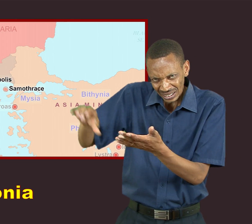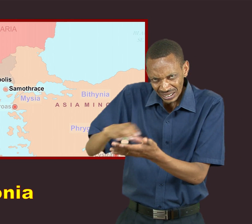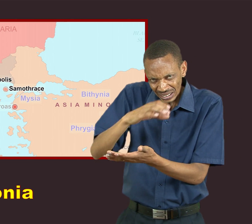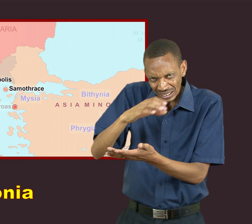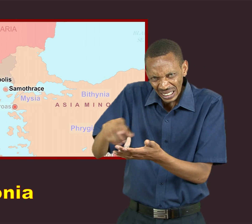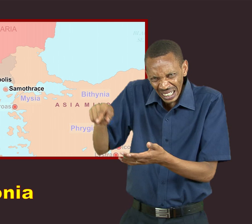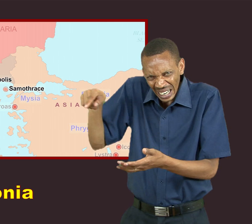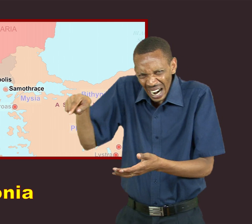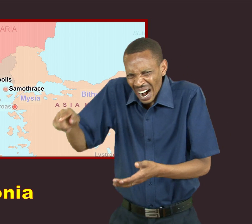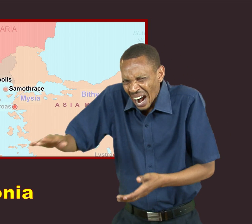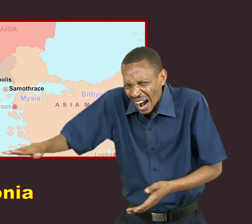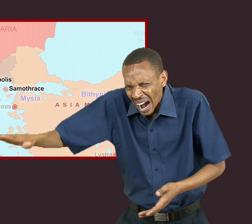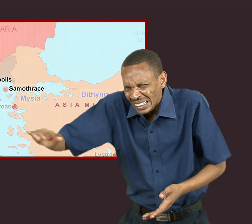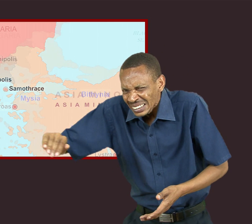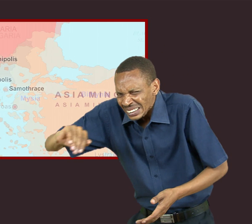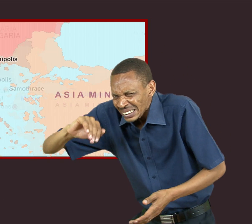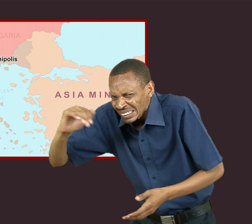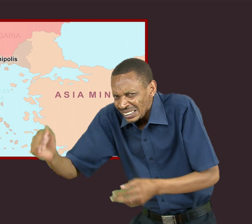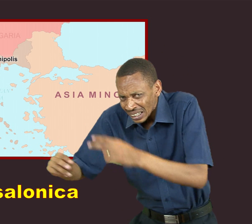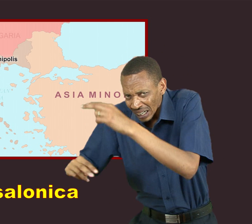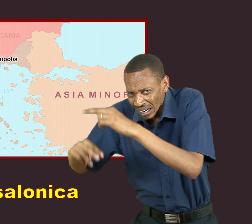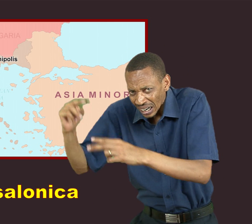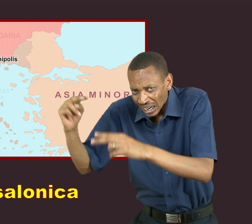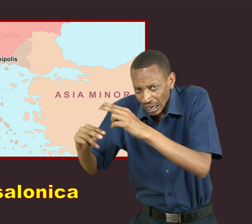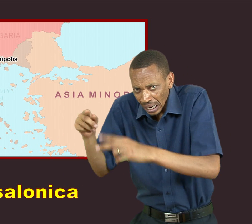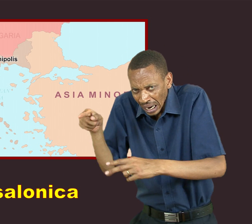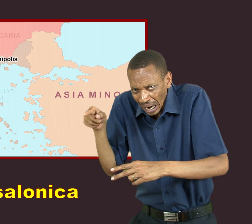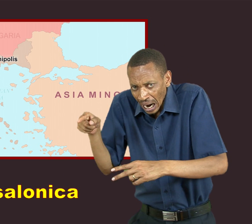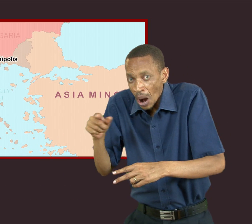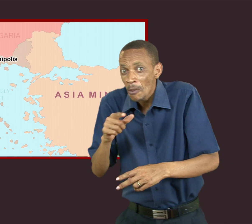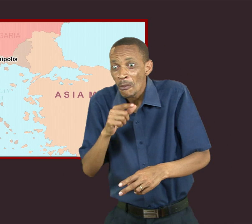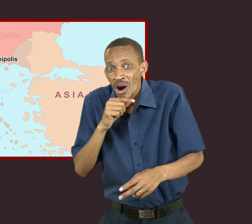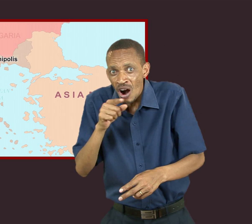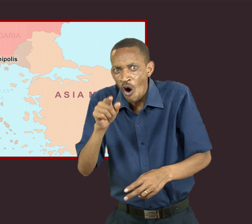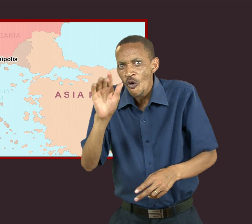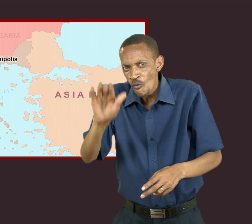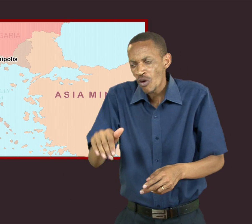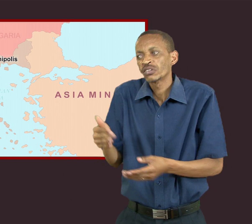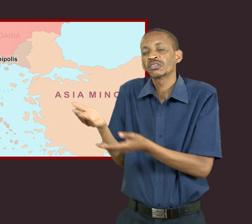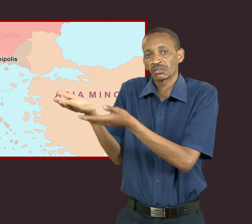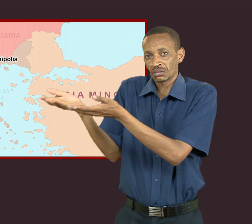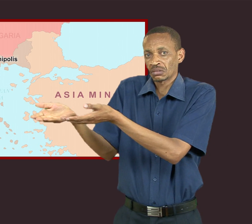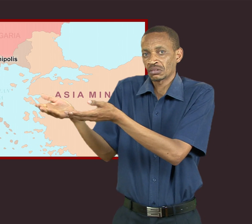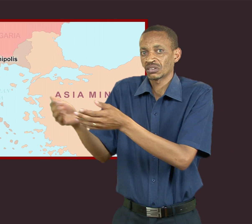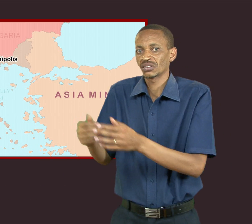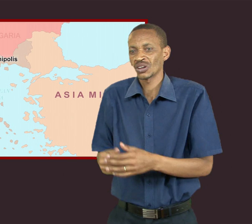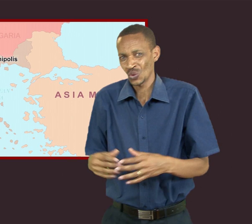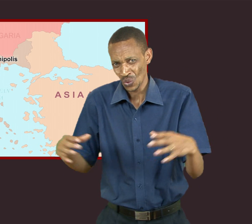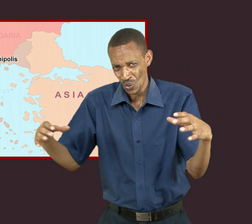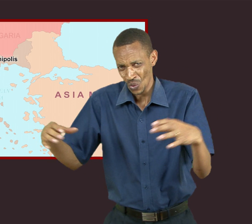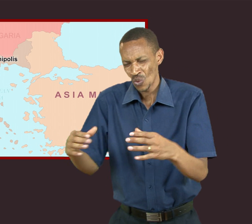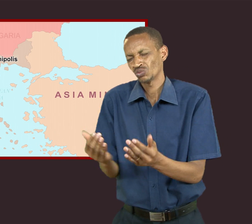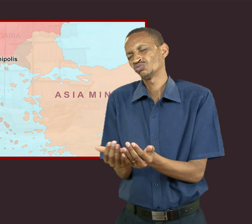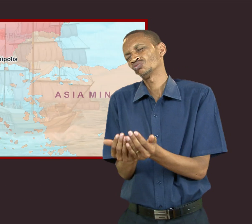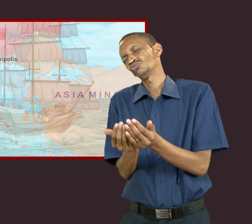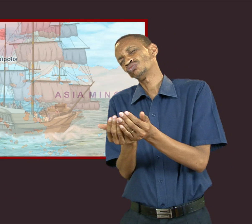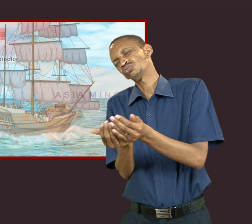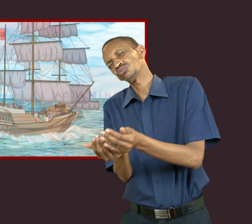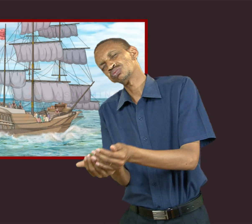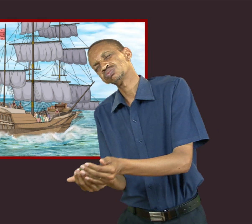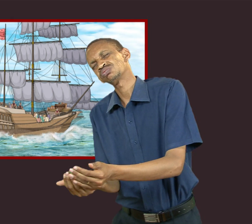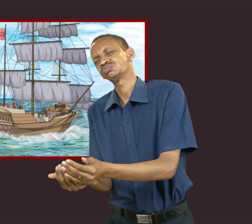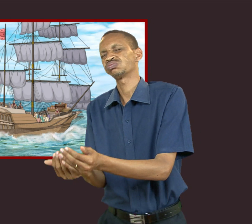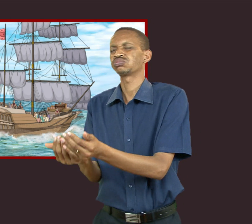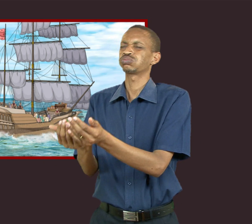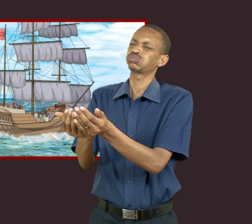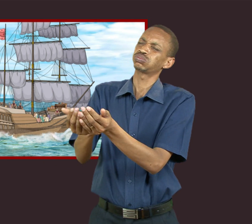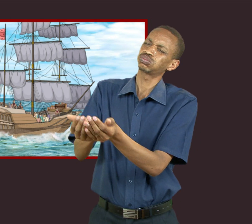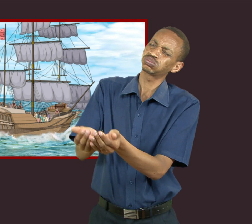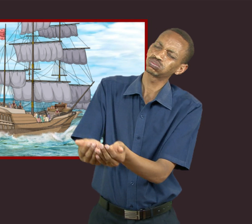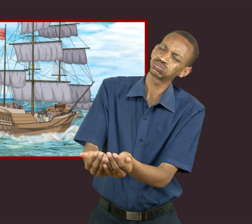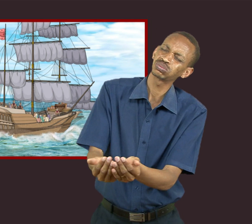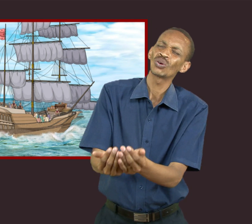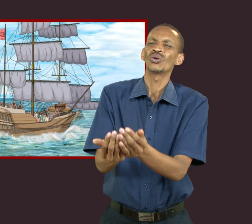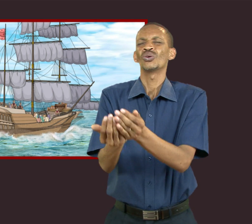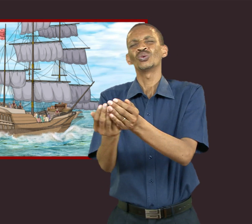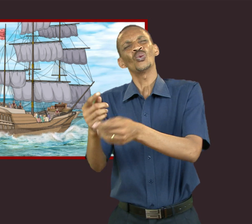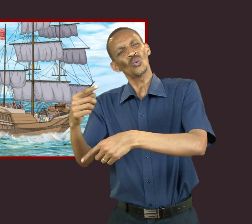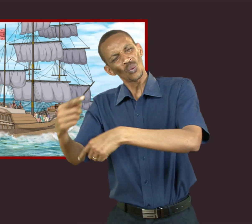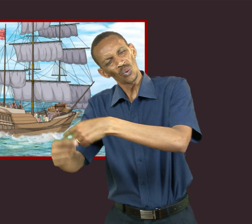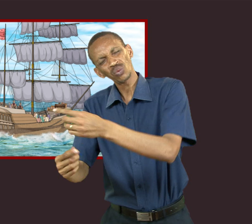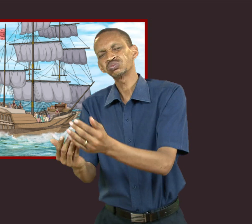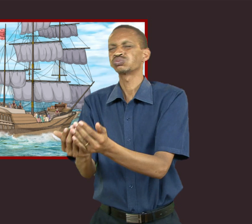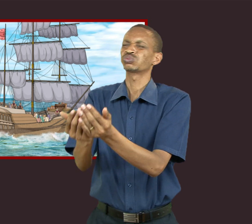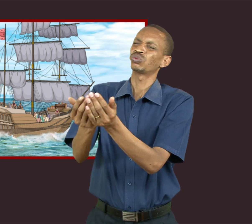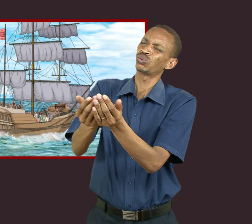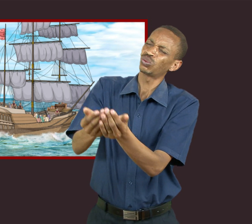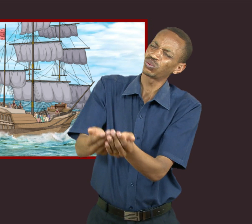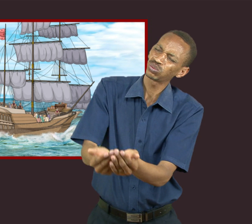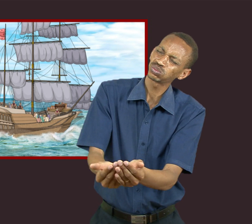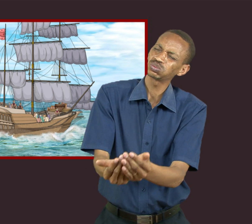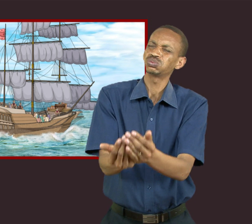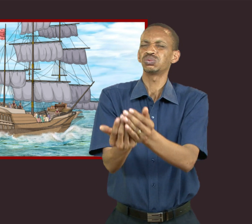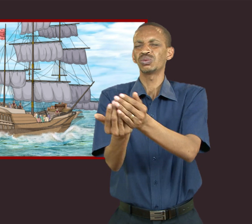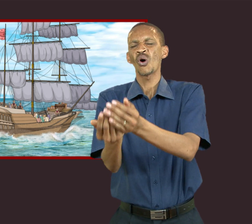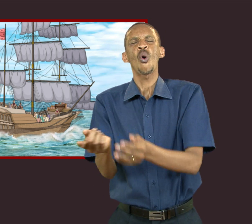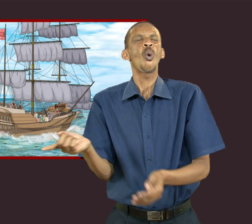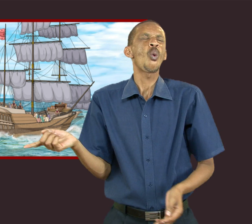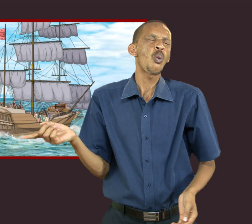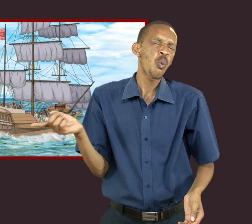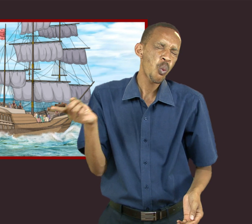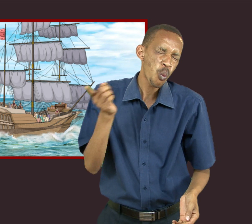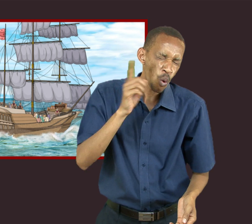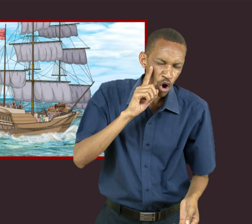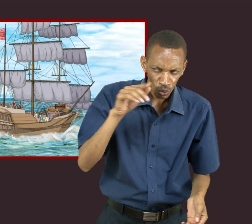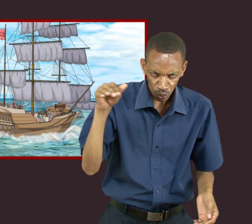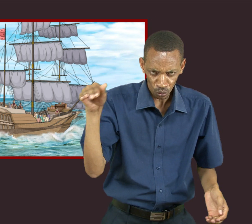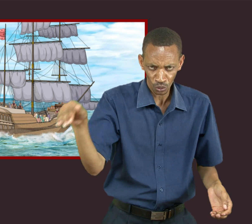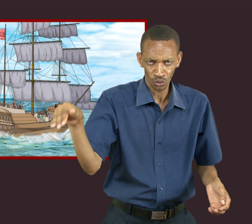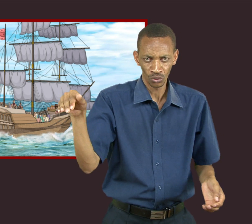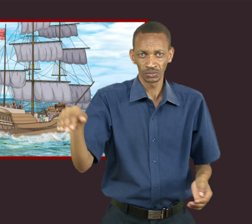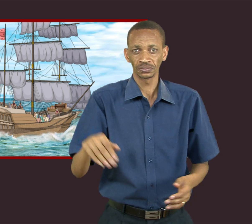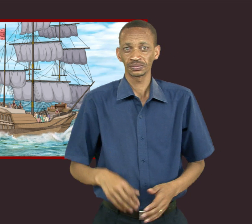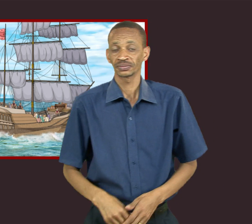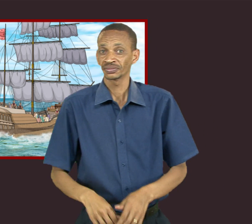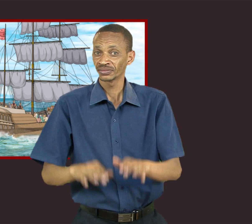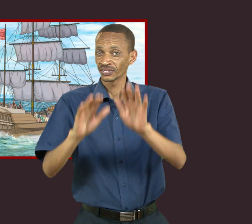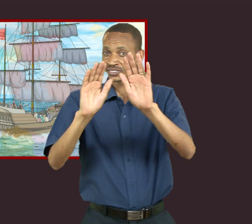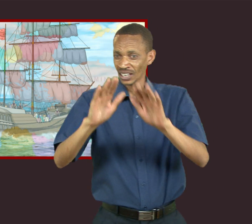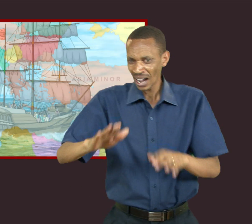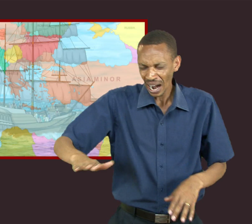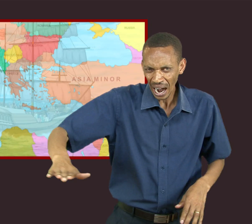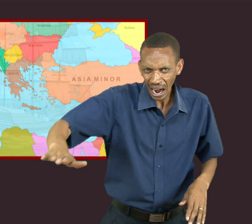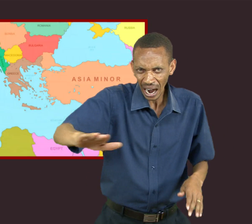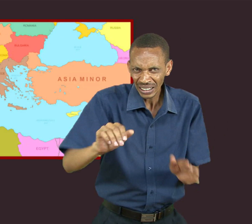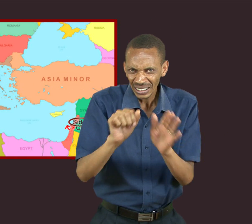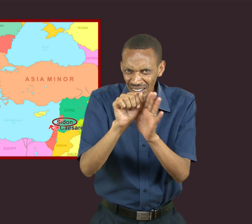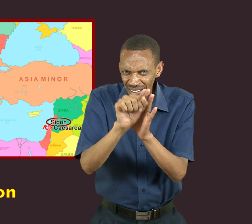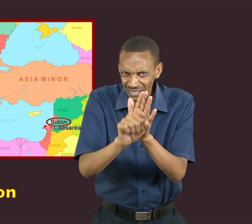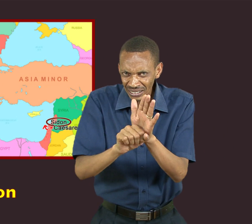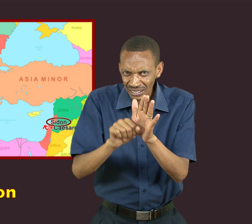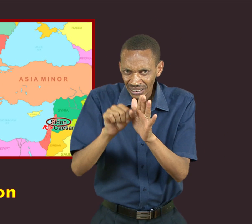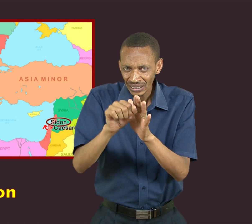Aristarchus, a Macedonian from Thessalonica, was with us.